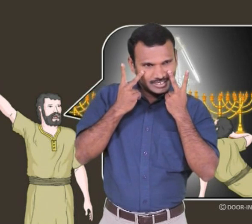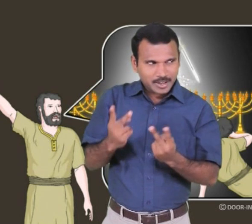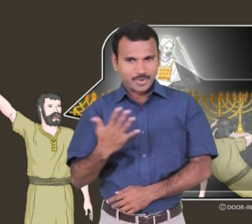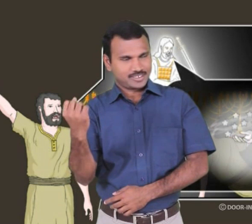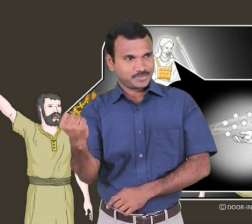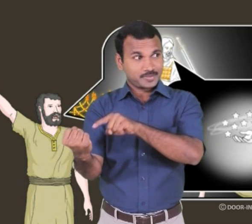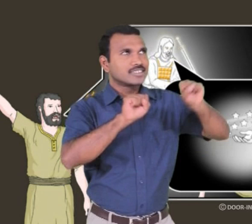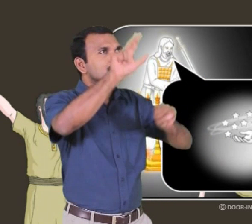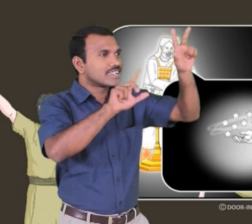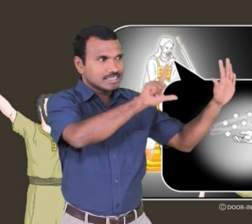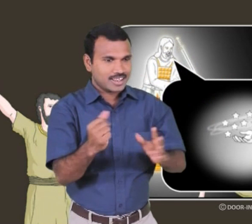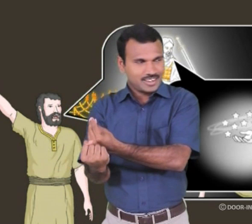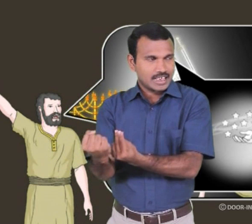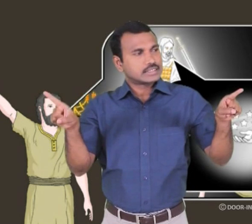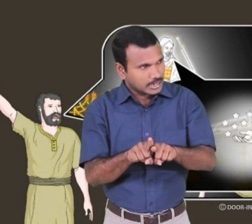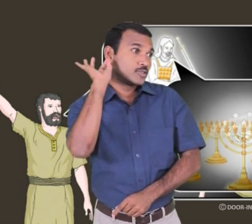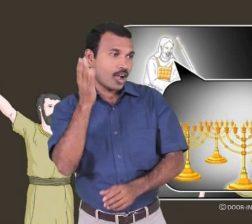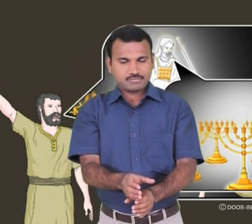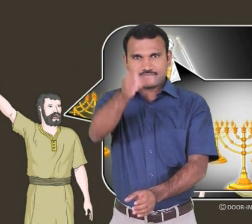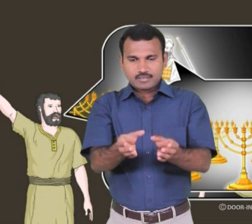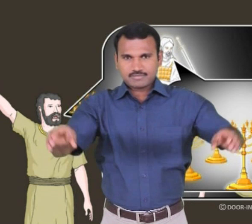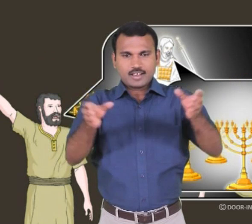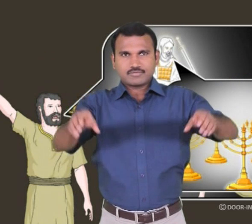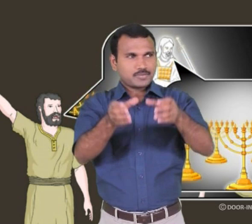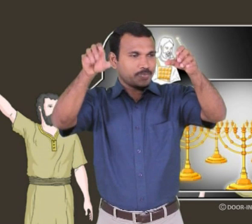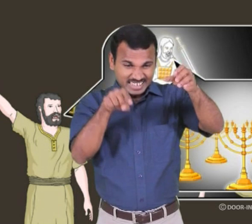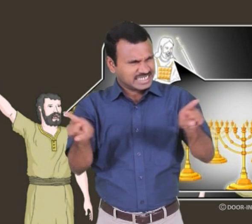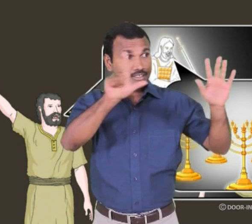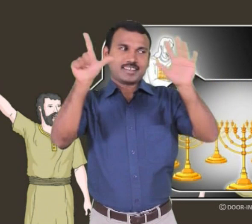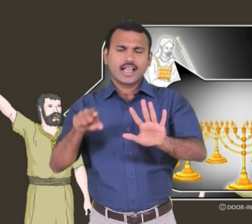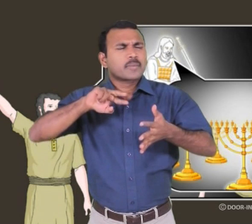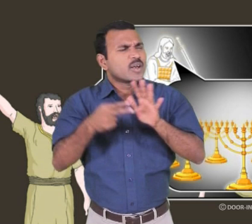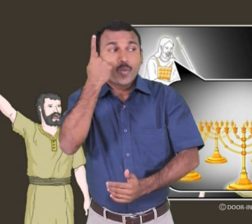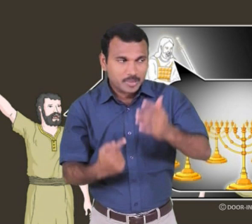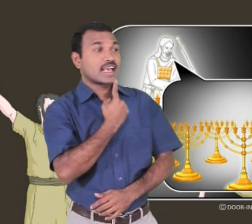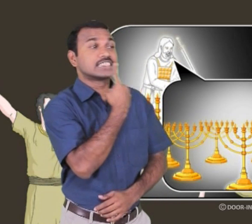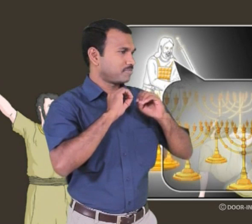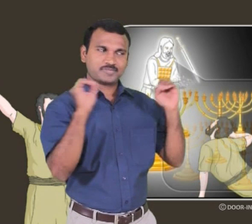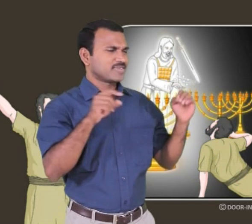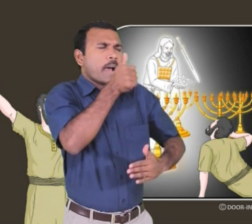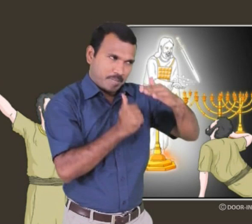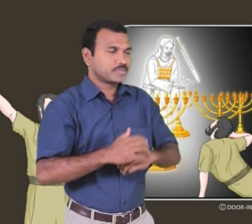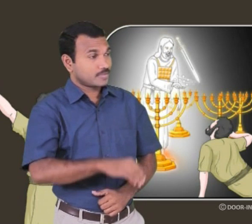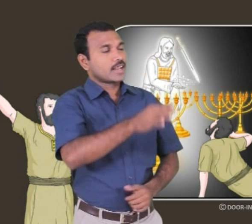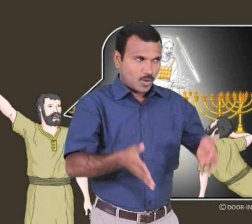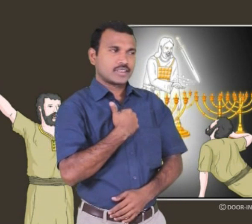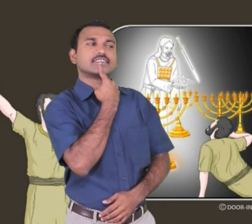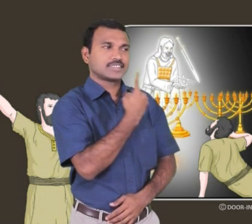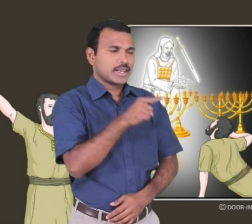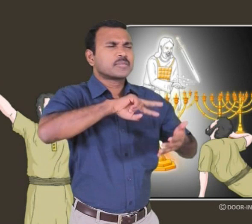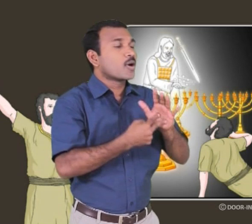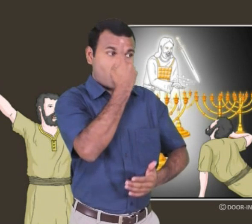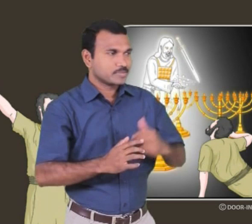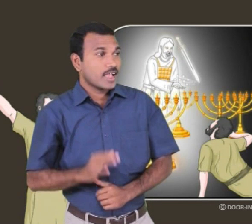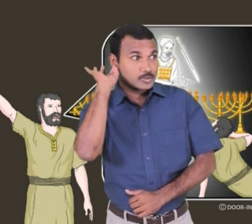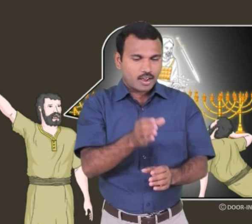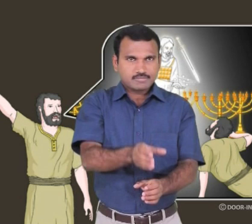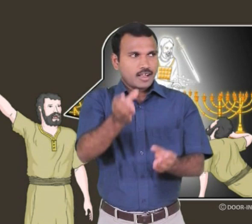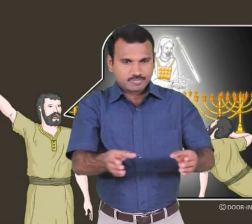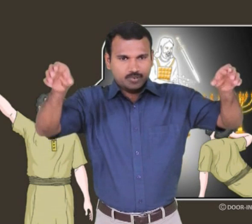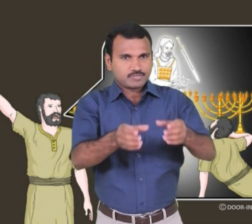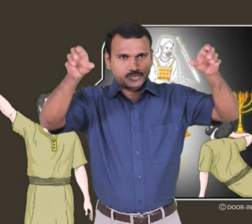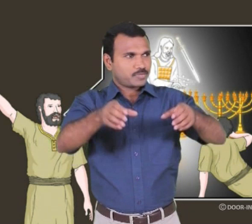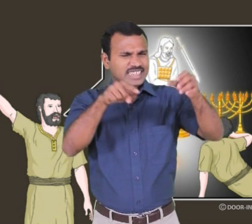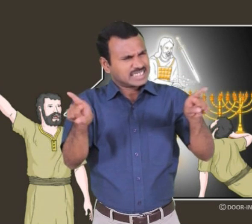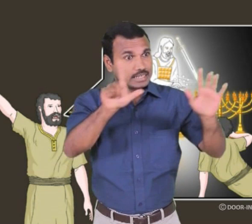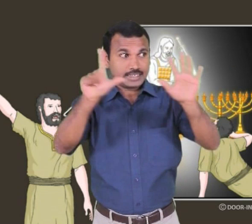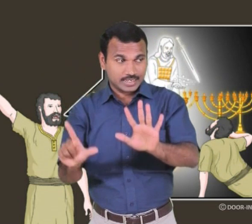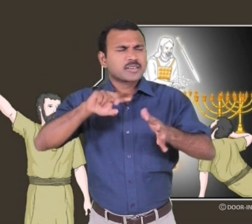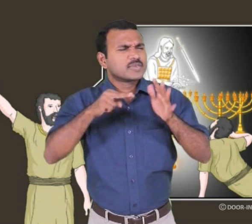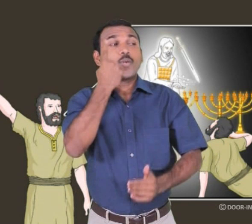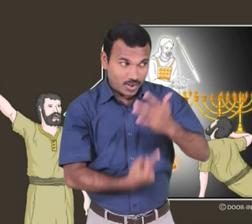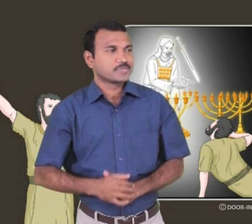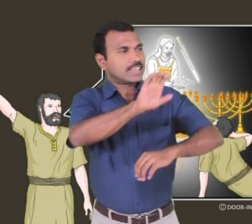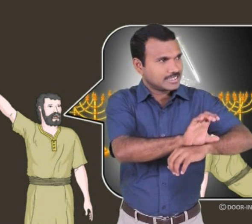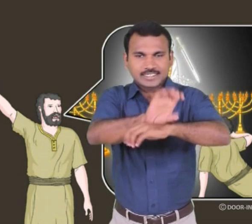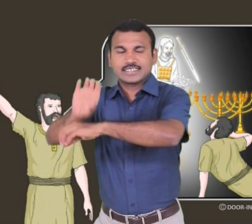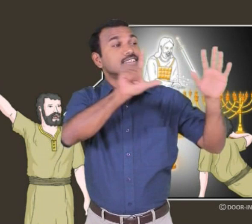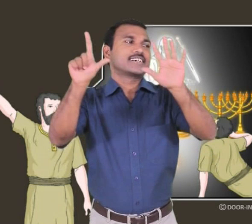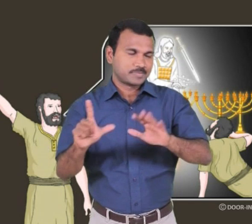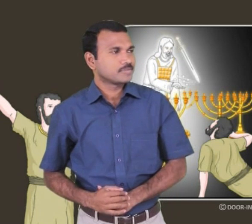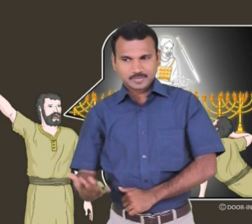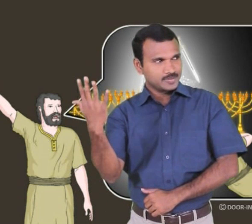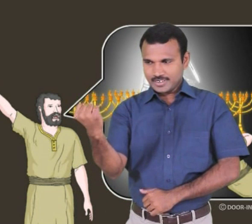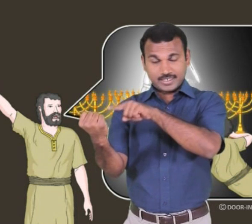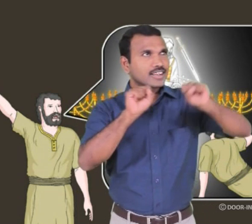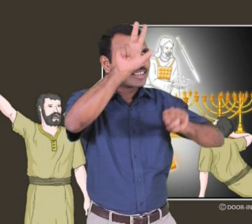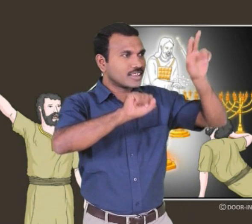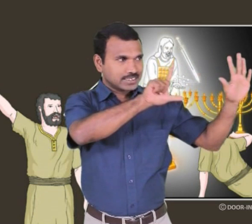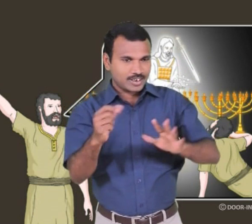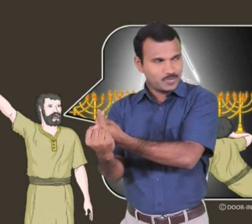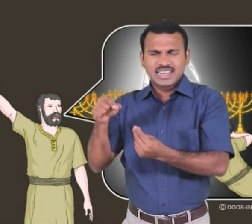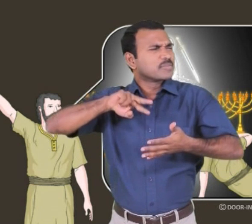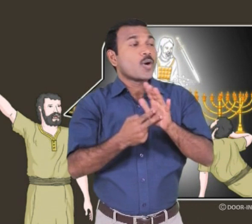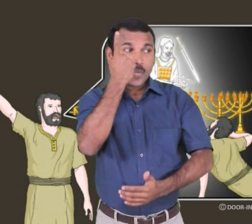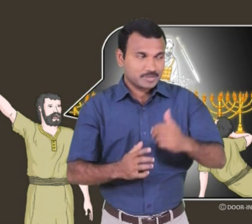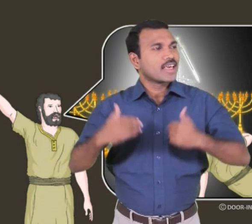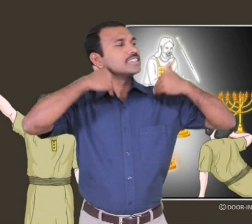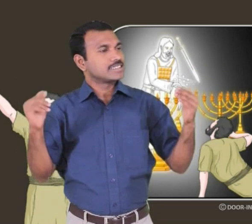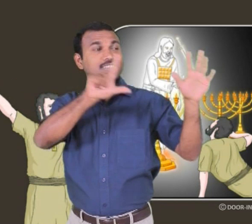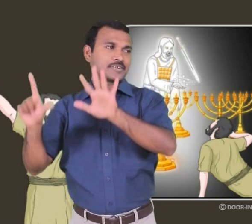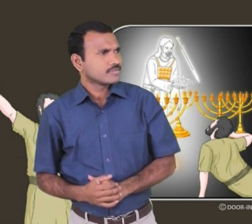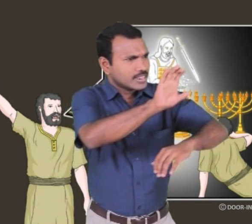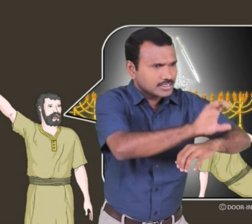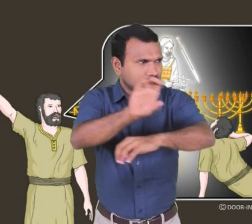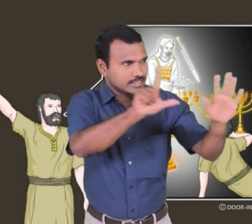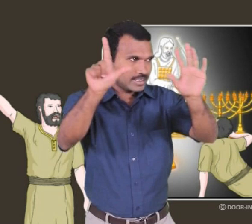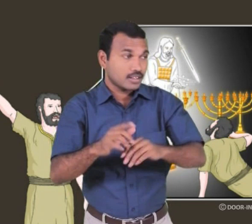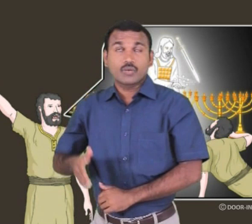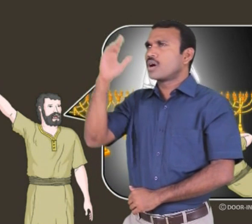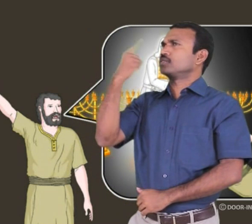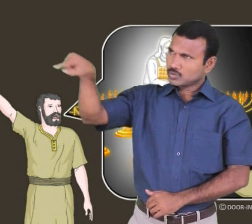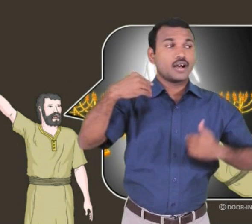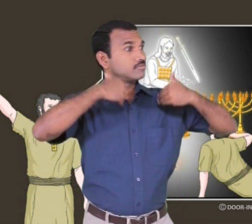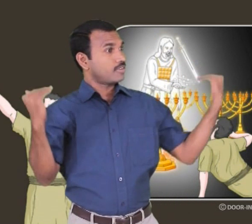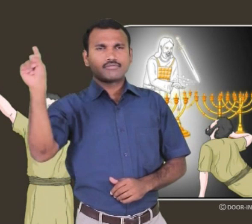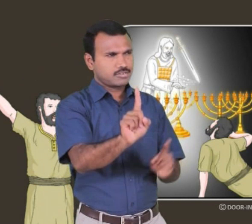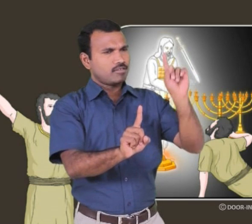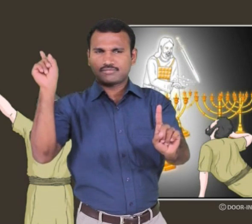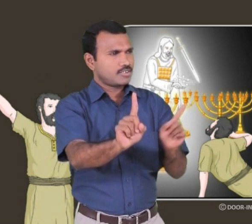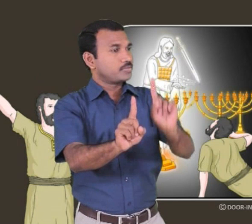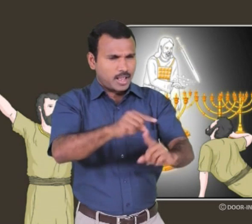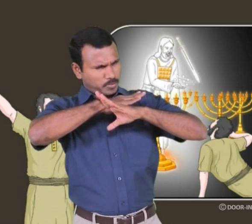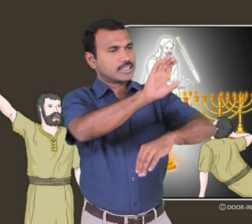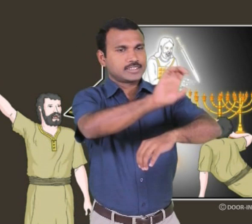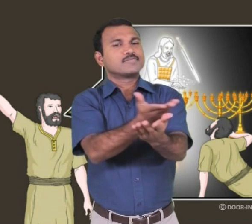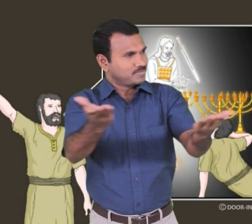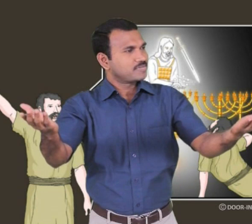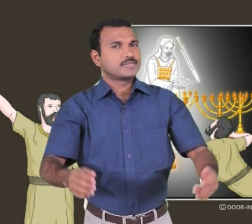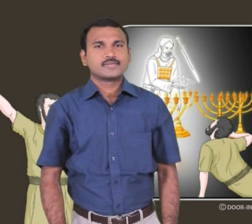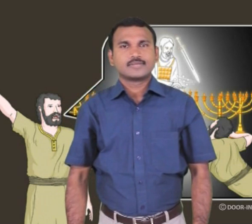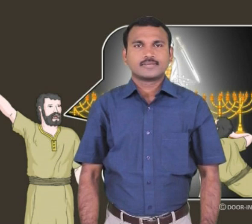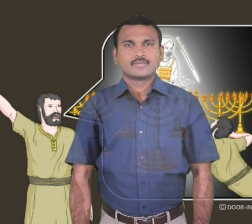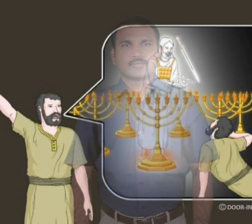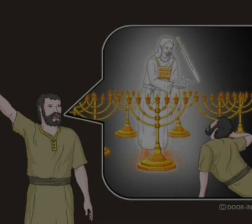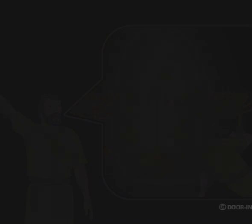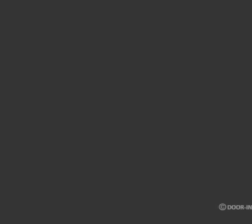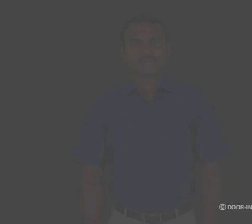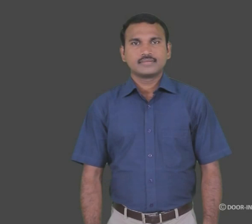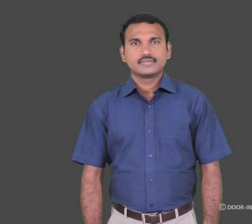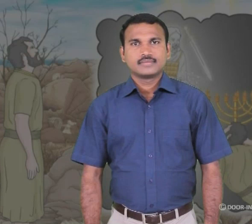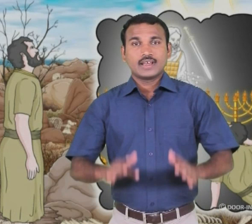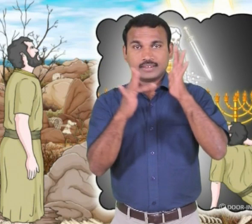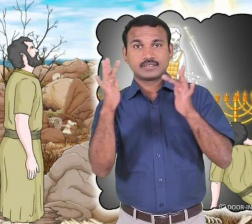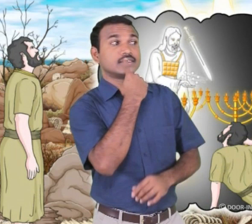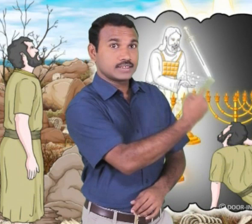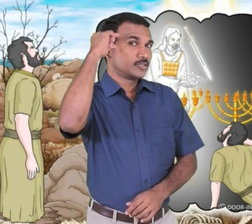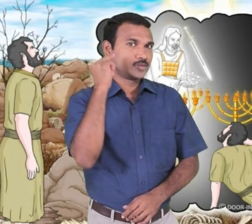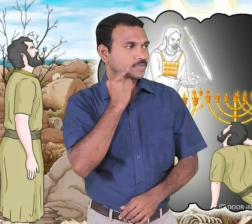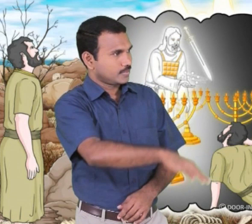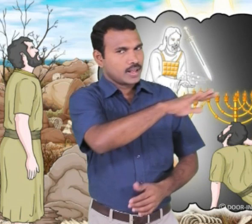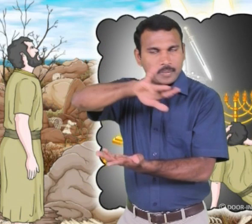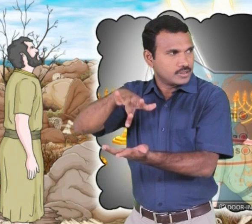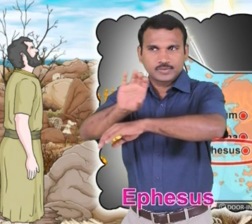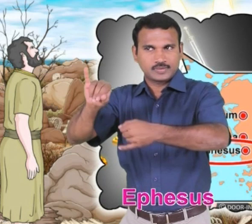This is the mystery of the seven stars you saw in My right hand and of the seven golden lampstands: The seven stars are the angels of the seven churches, and the seven lampstands are the seven churches.